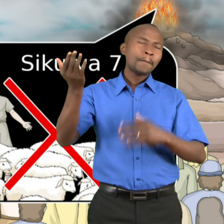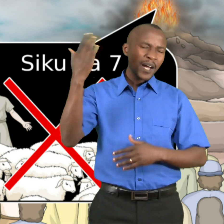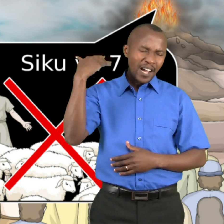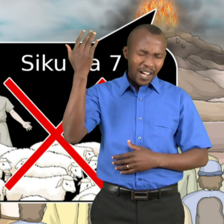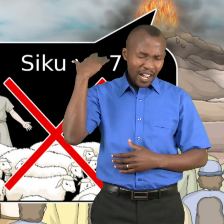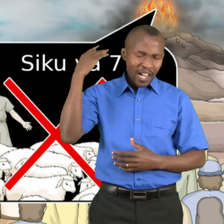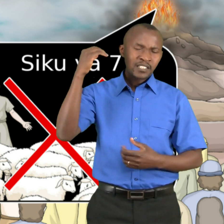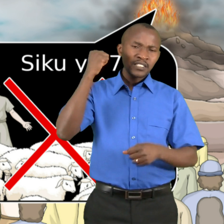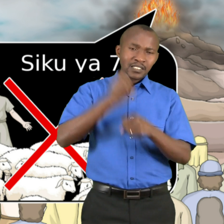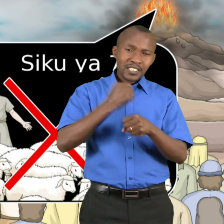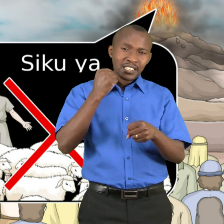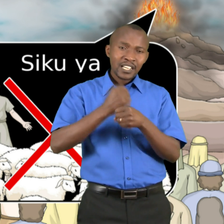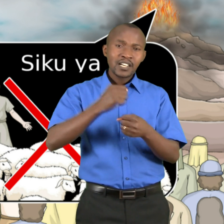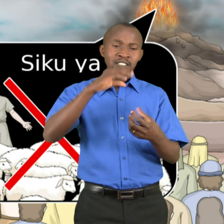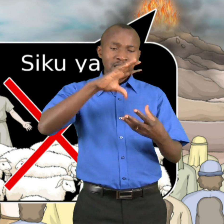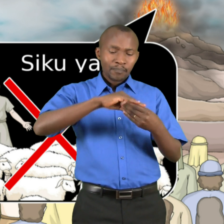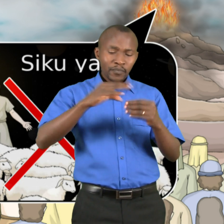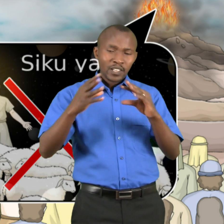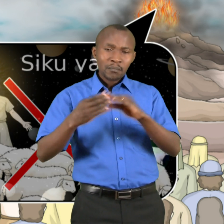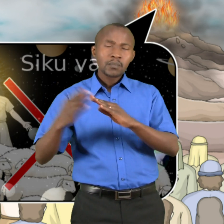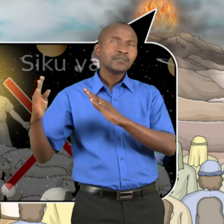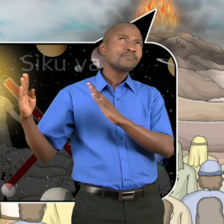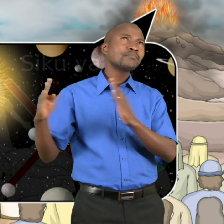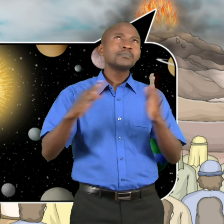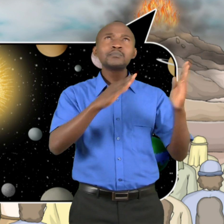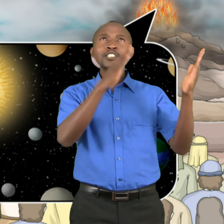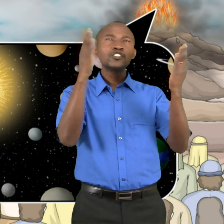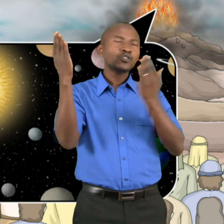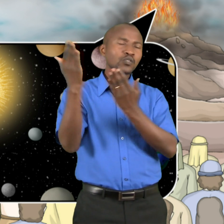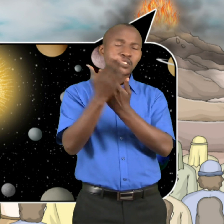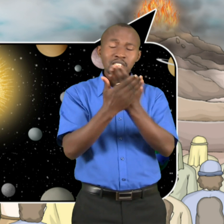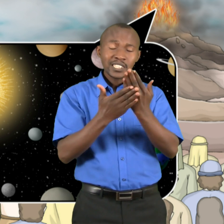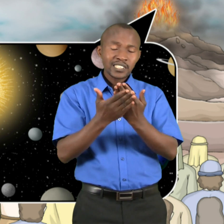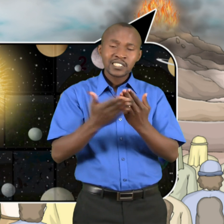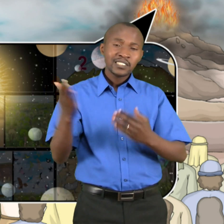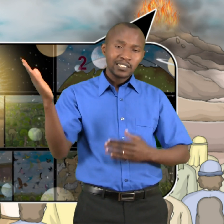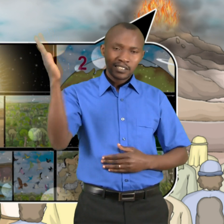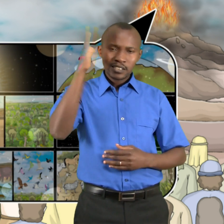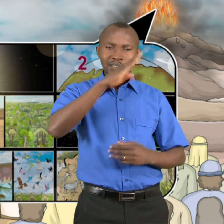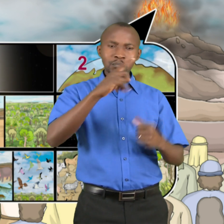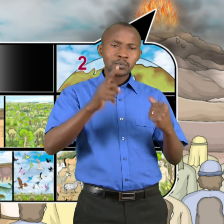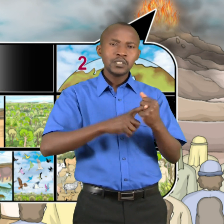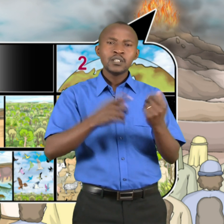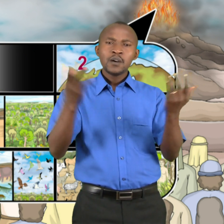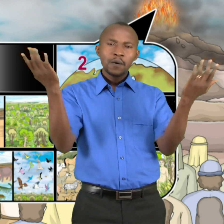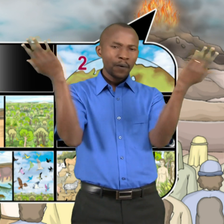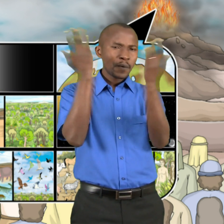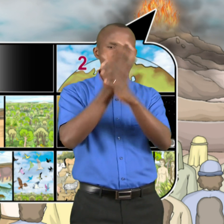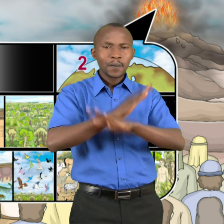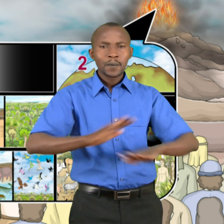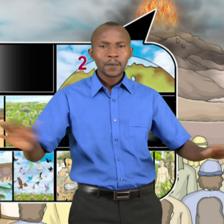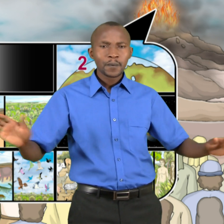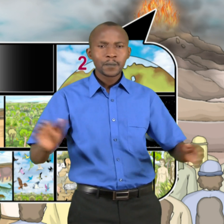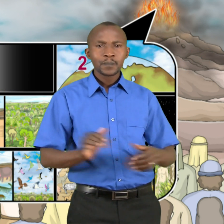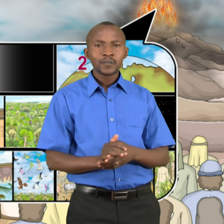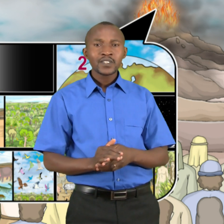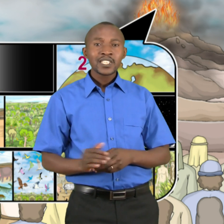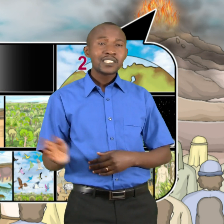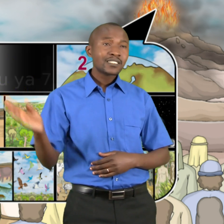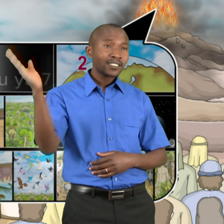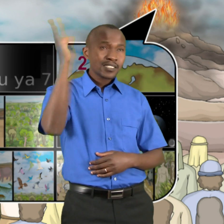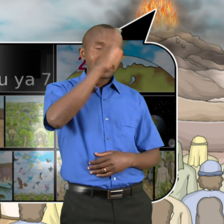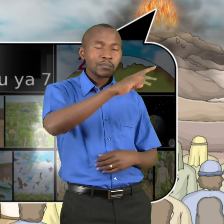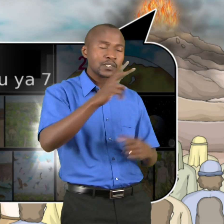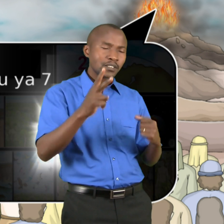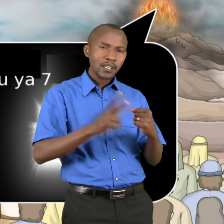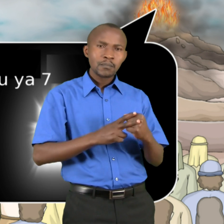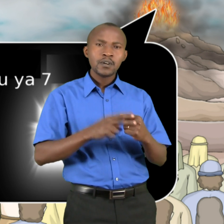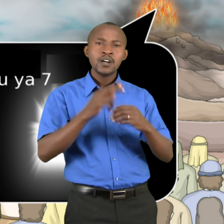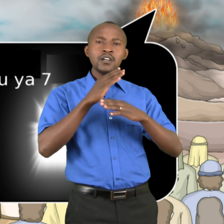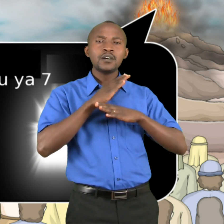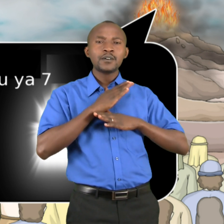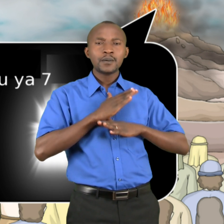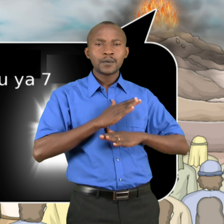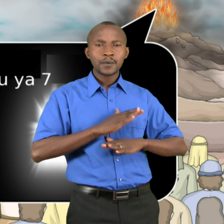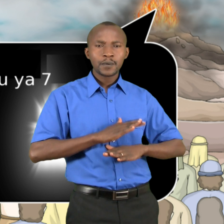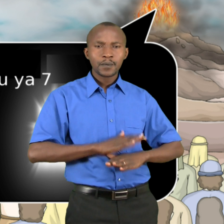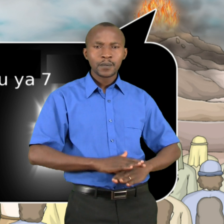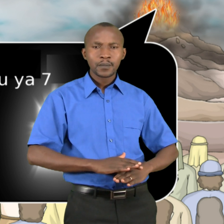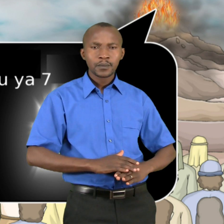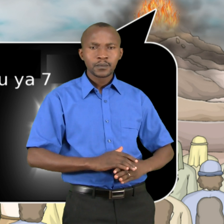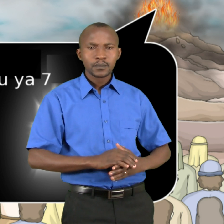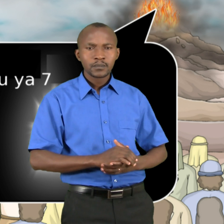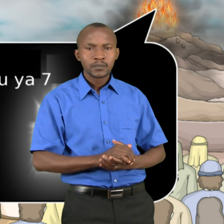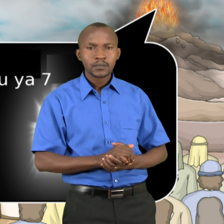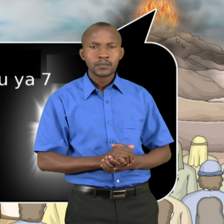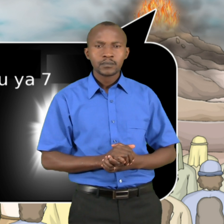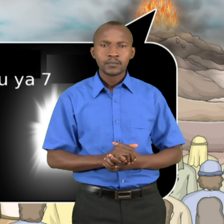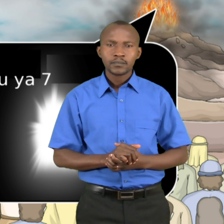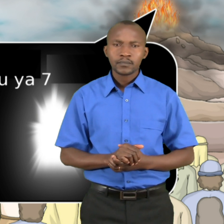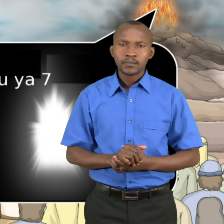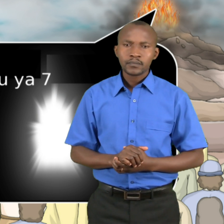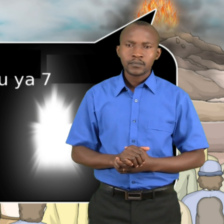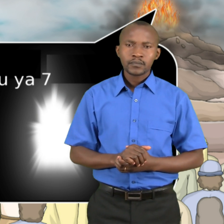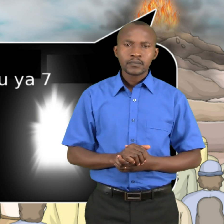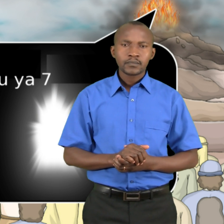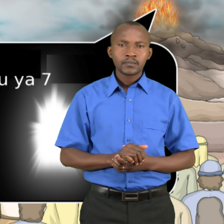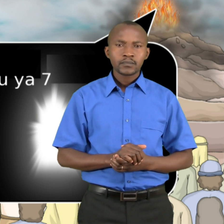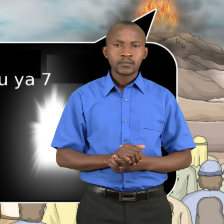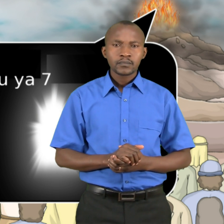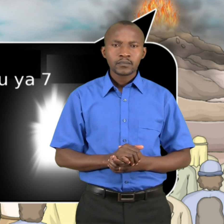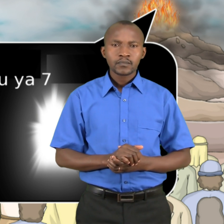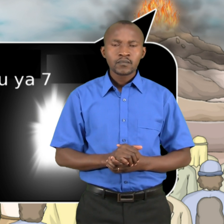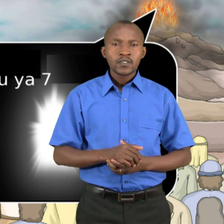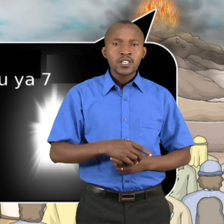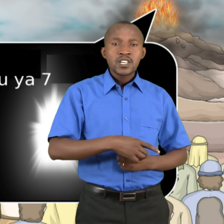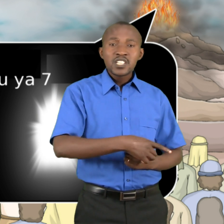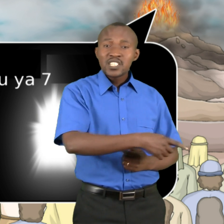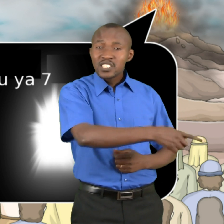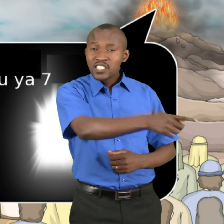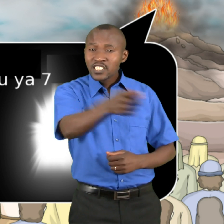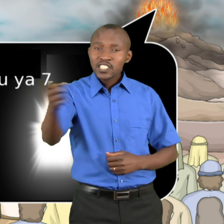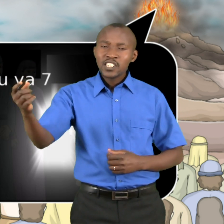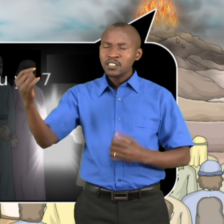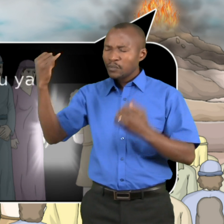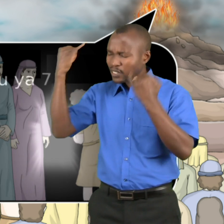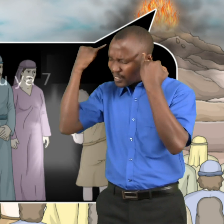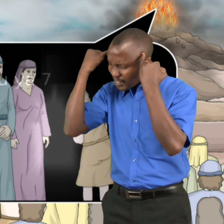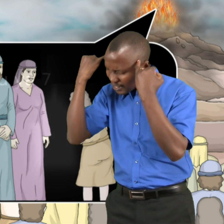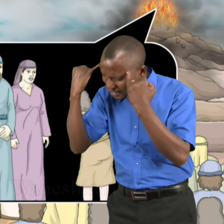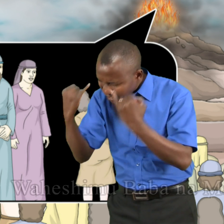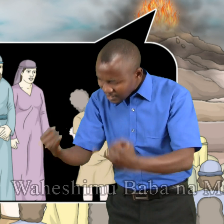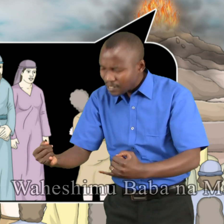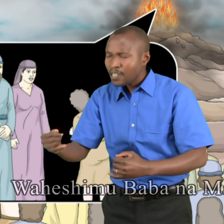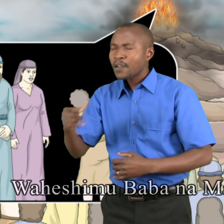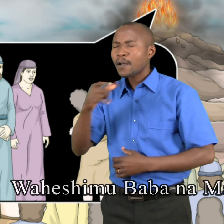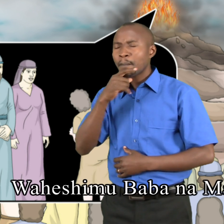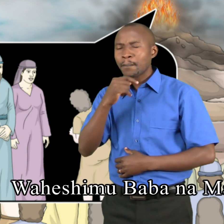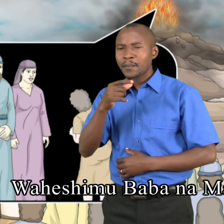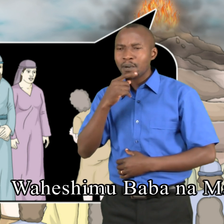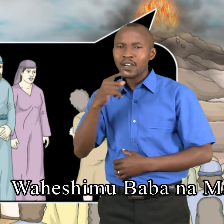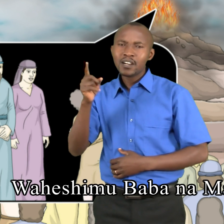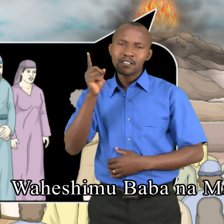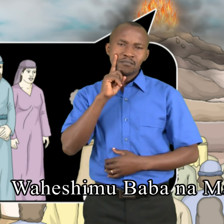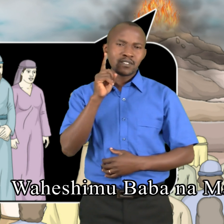For in six days the LORD made the heavens and the earth and the sea and all that is in them, but on the seventh day He rested. Therefore the LORD blessed the Sabbath day and set it apart as holy.